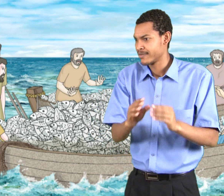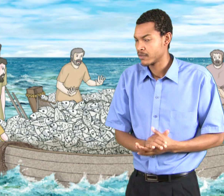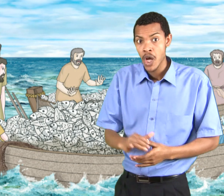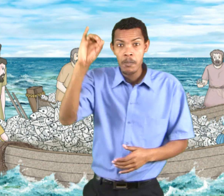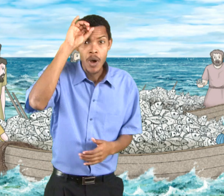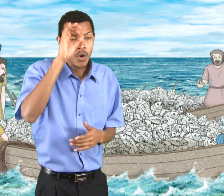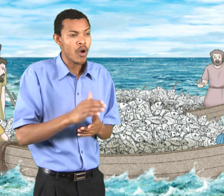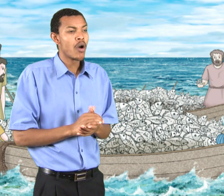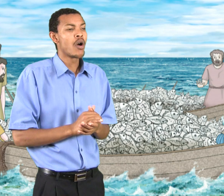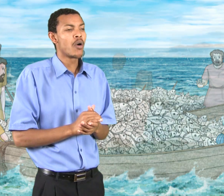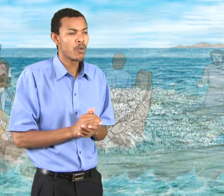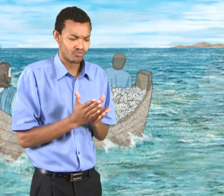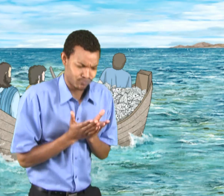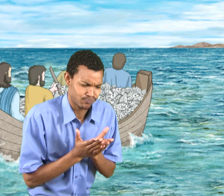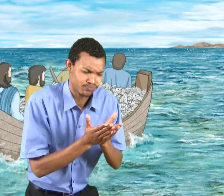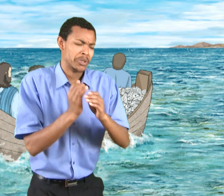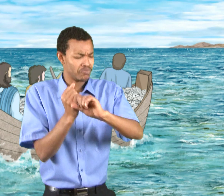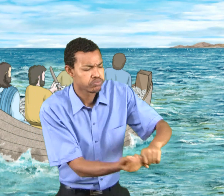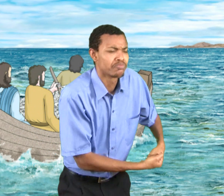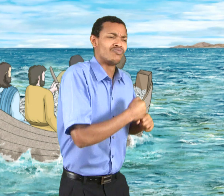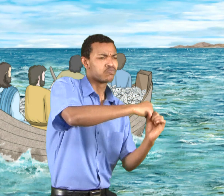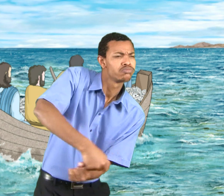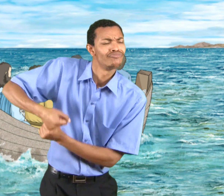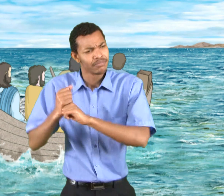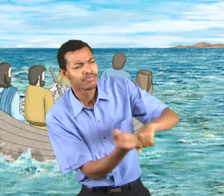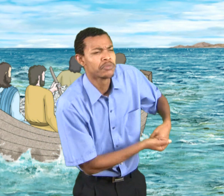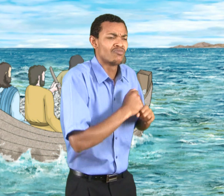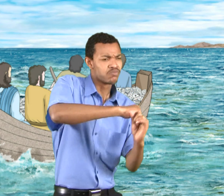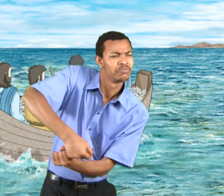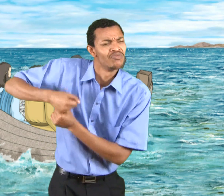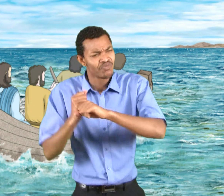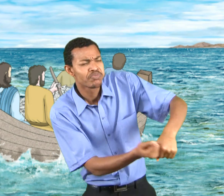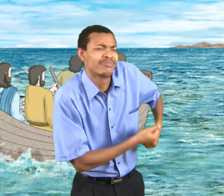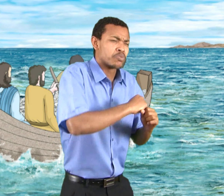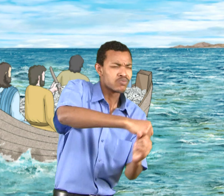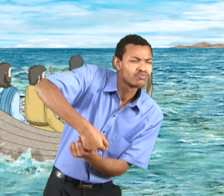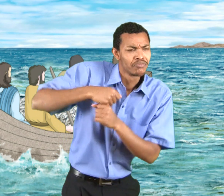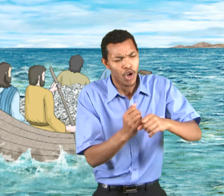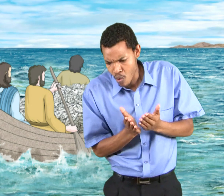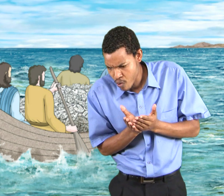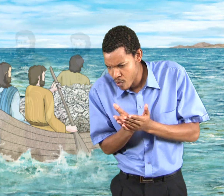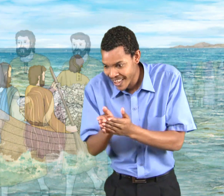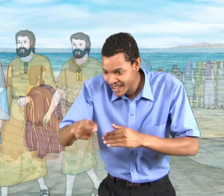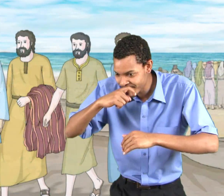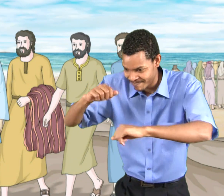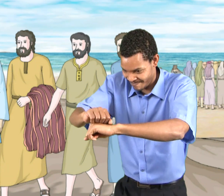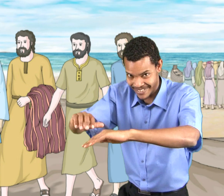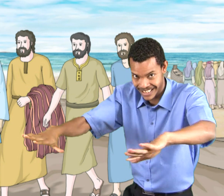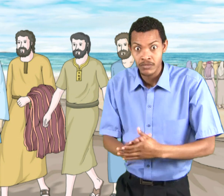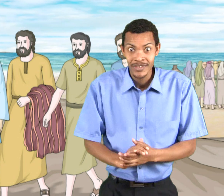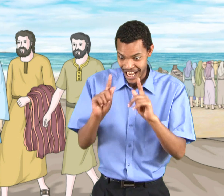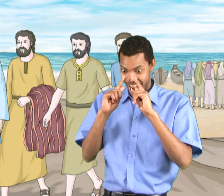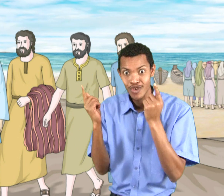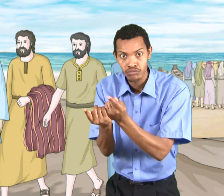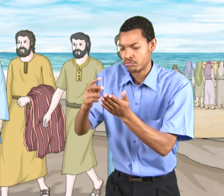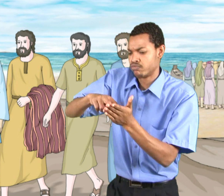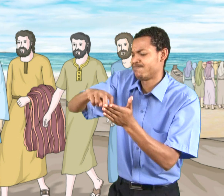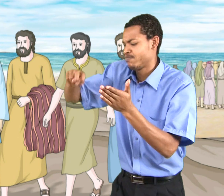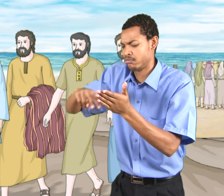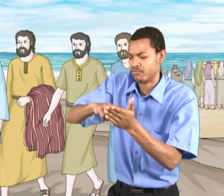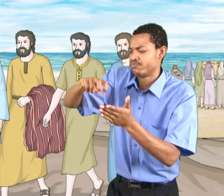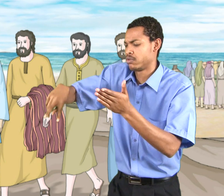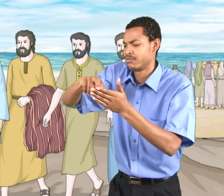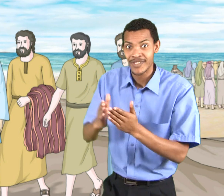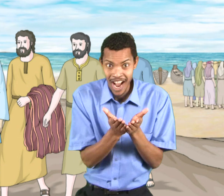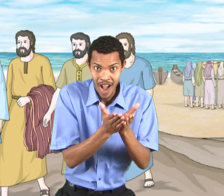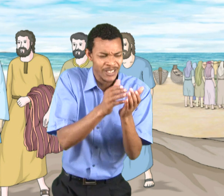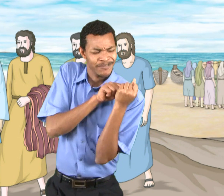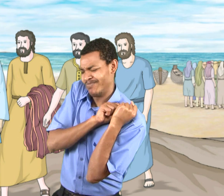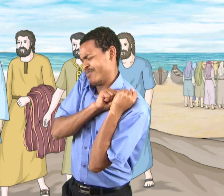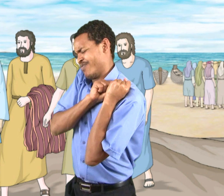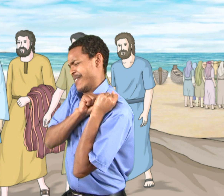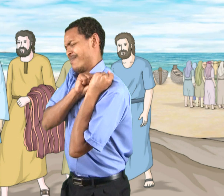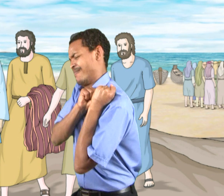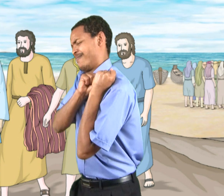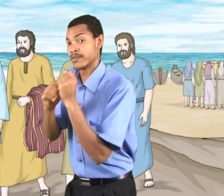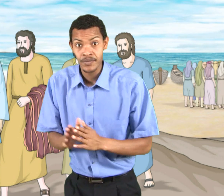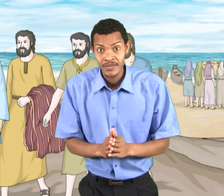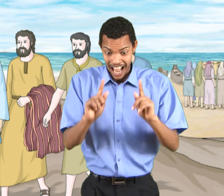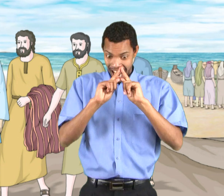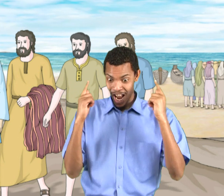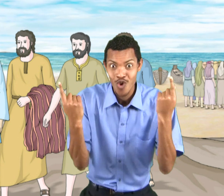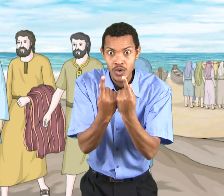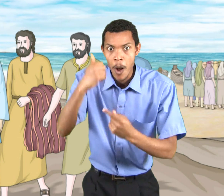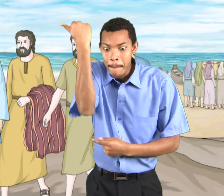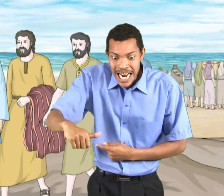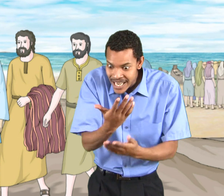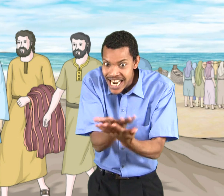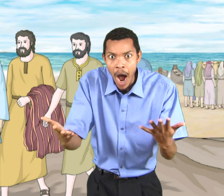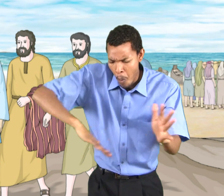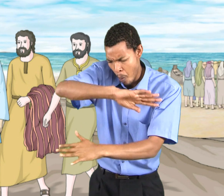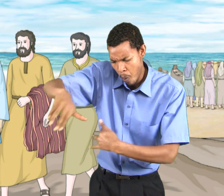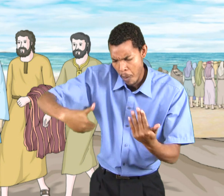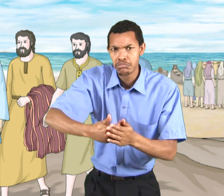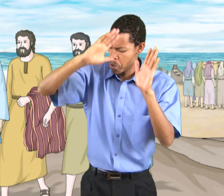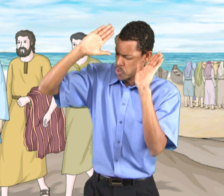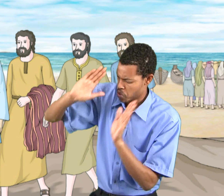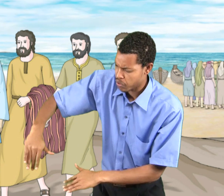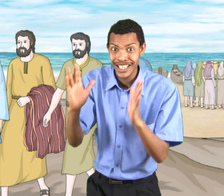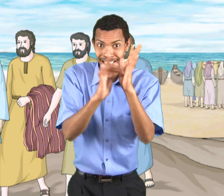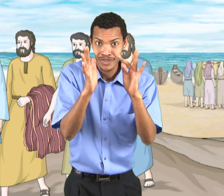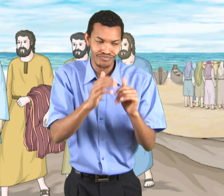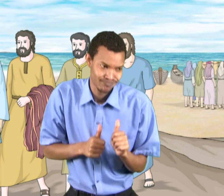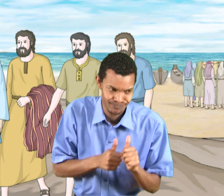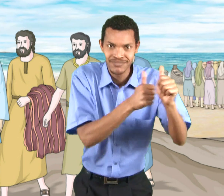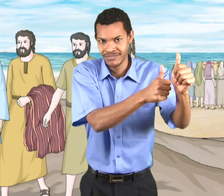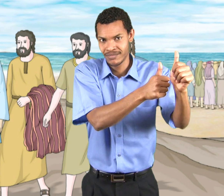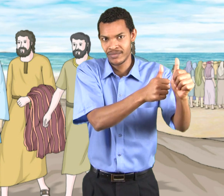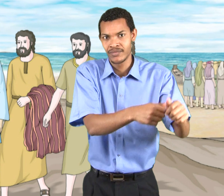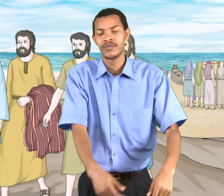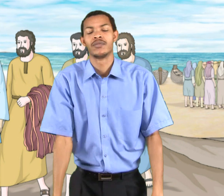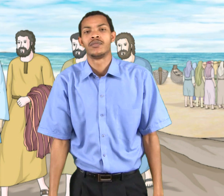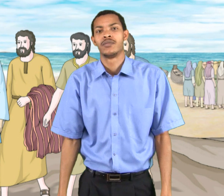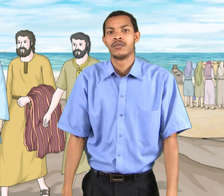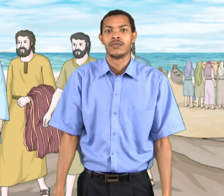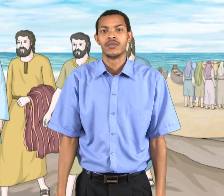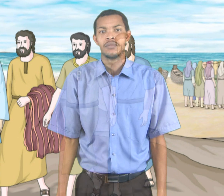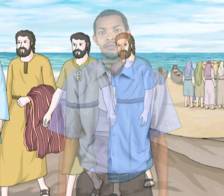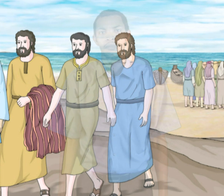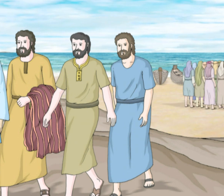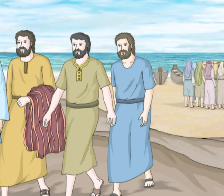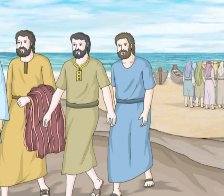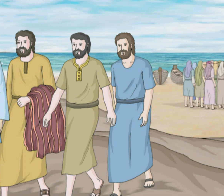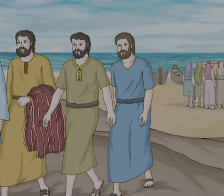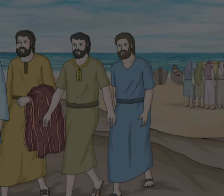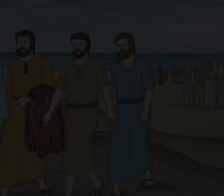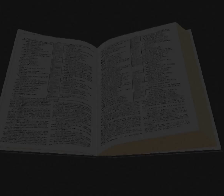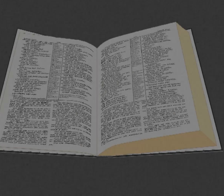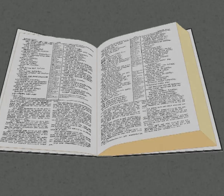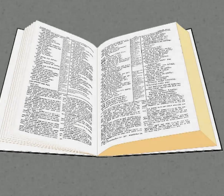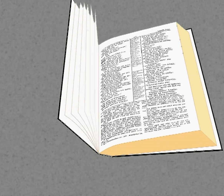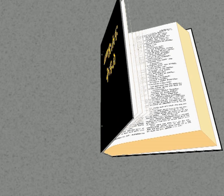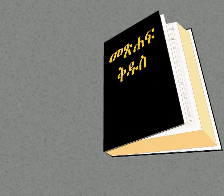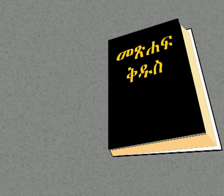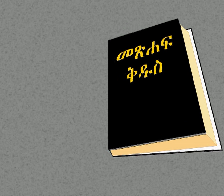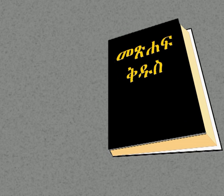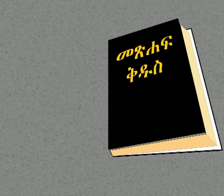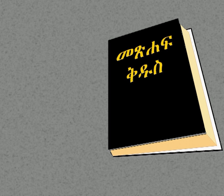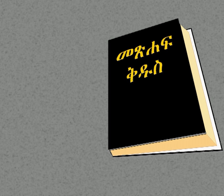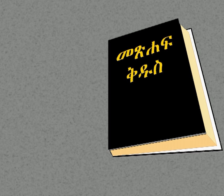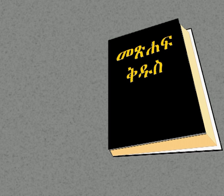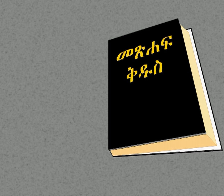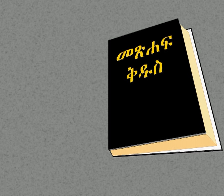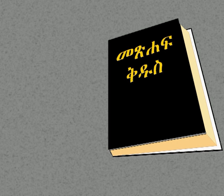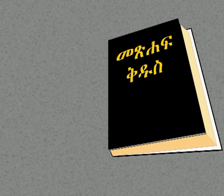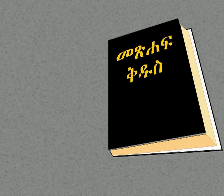And when they had brought their boats ashore, they left everything and followed Him.